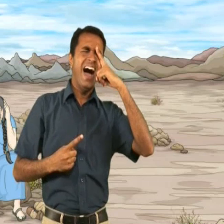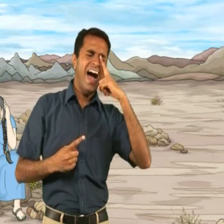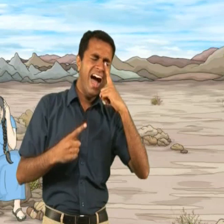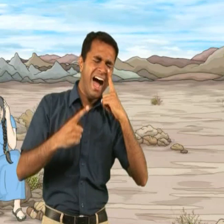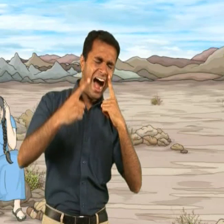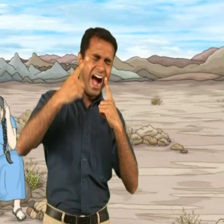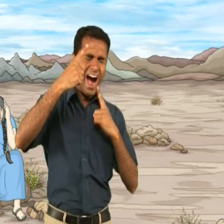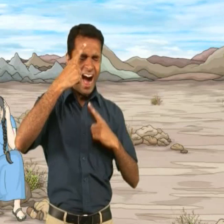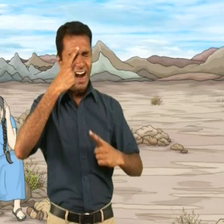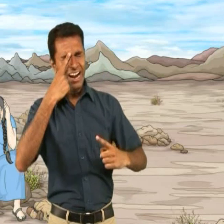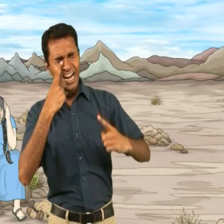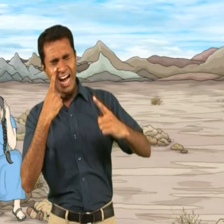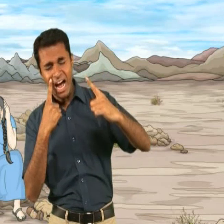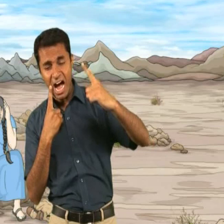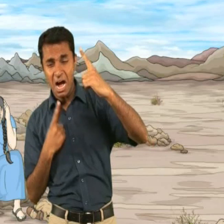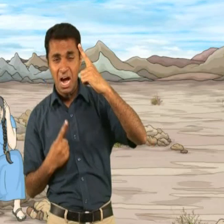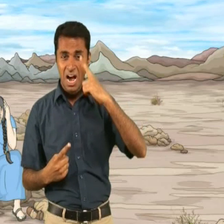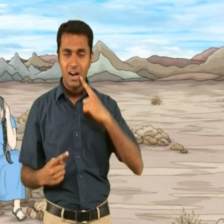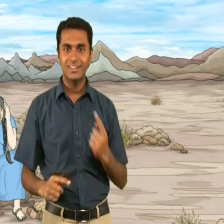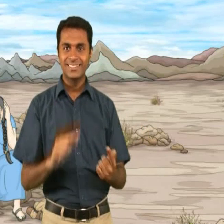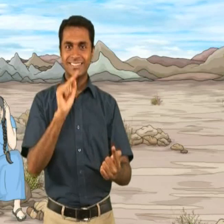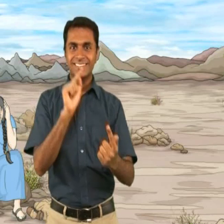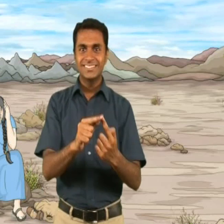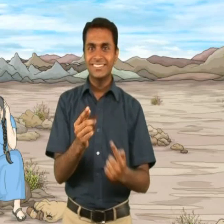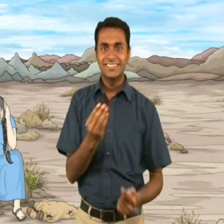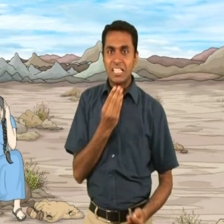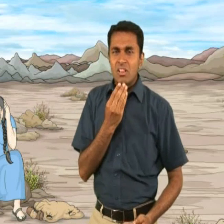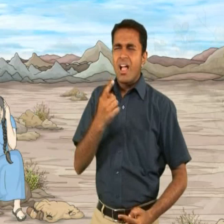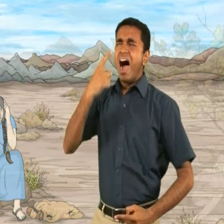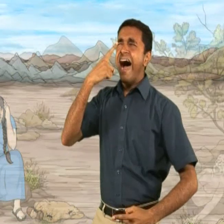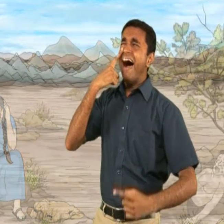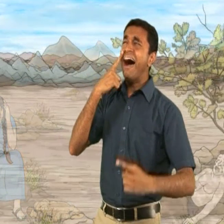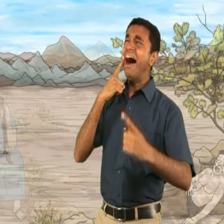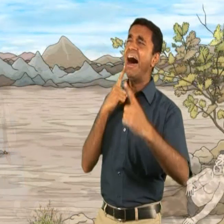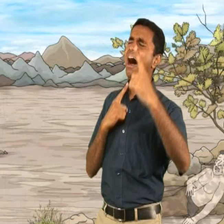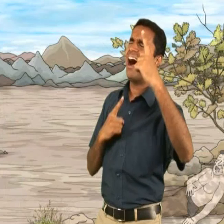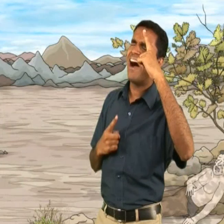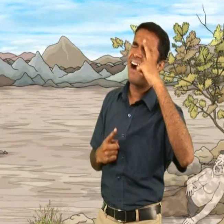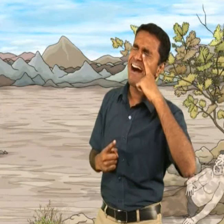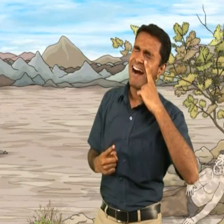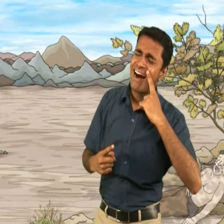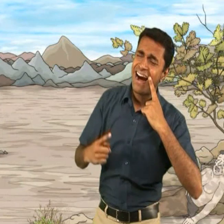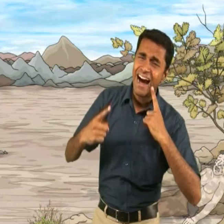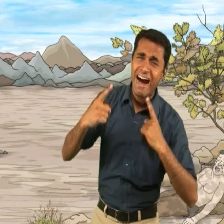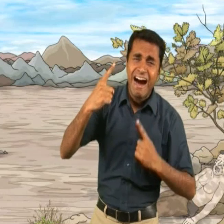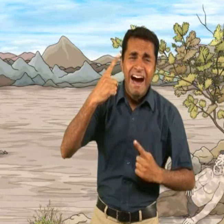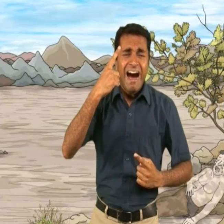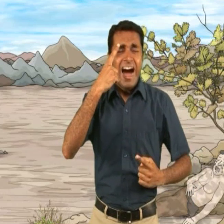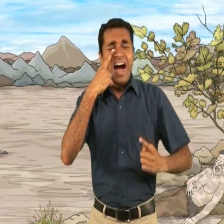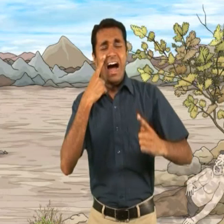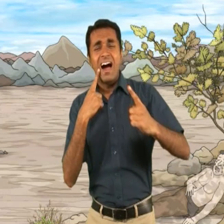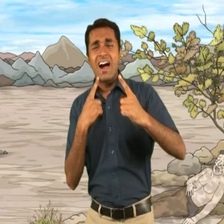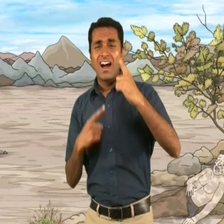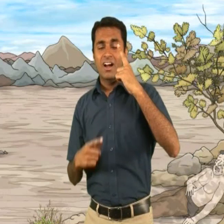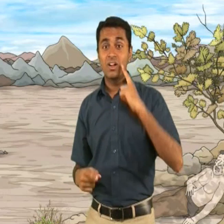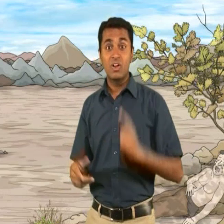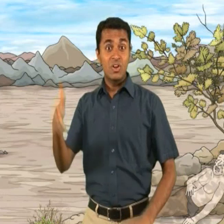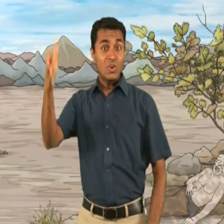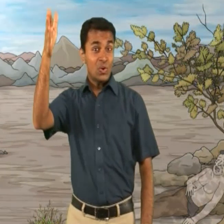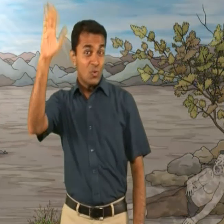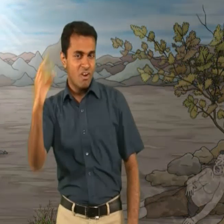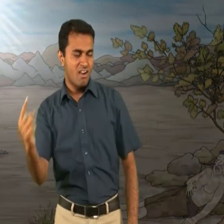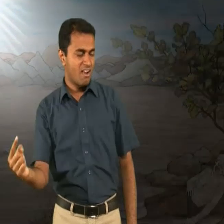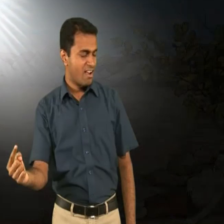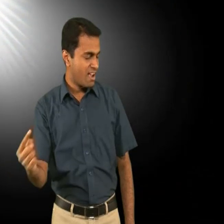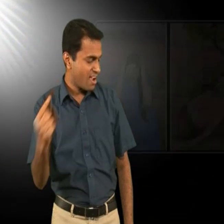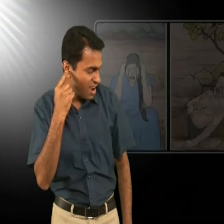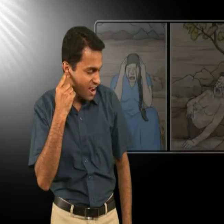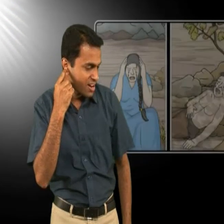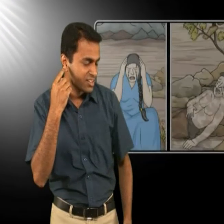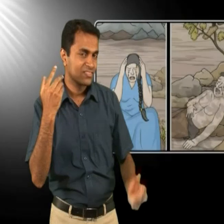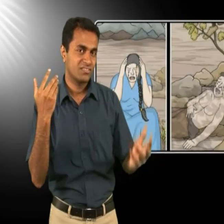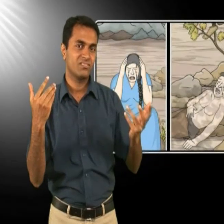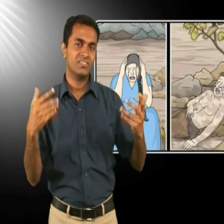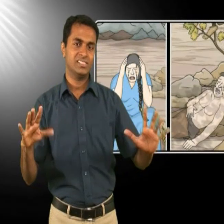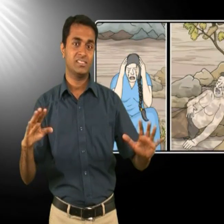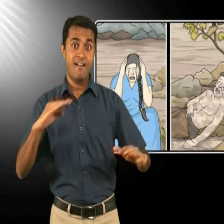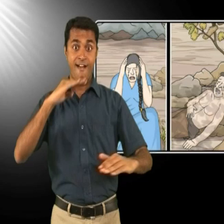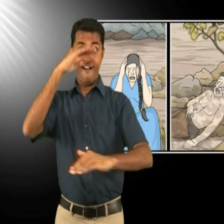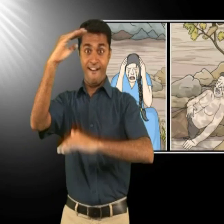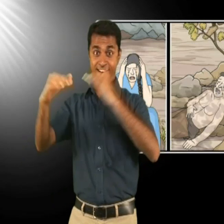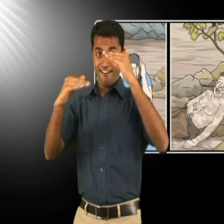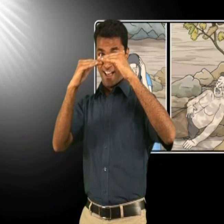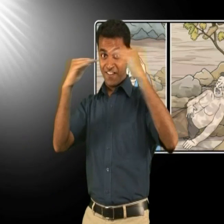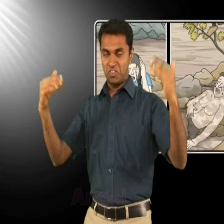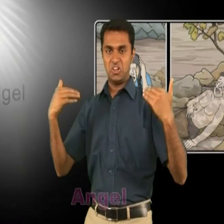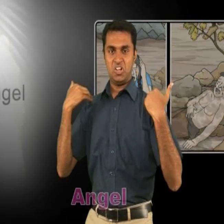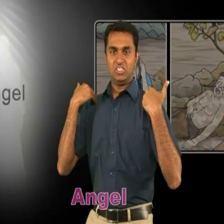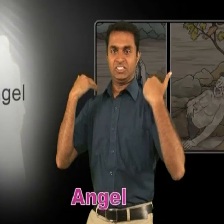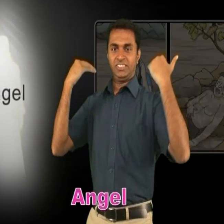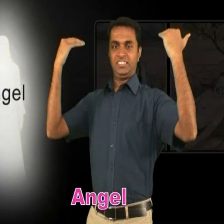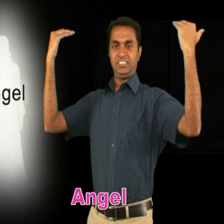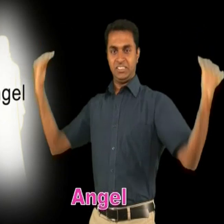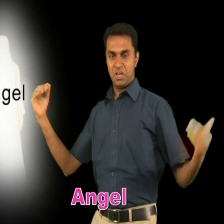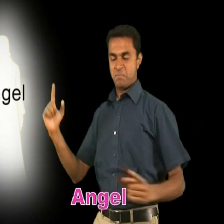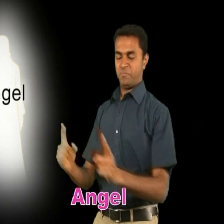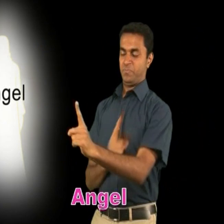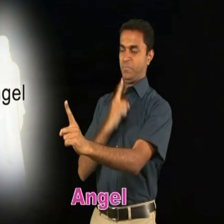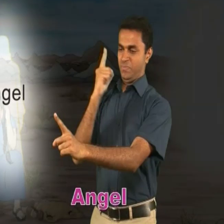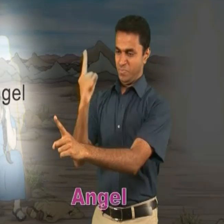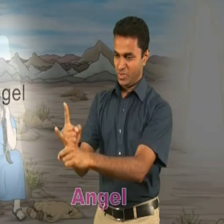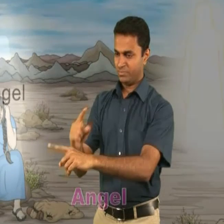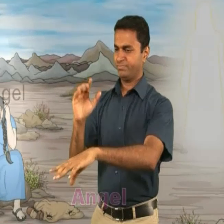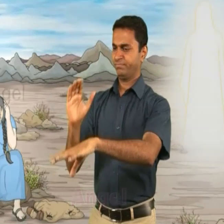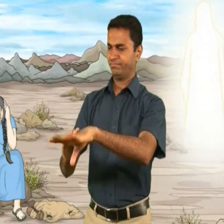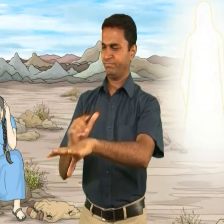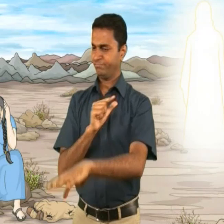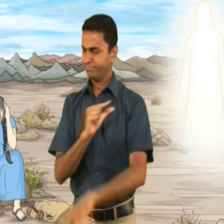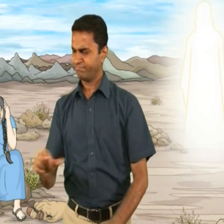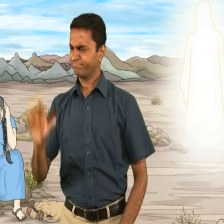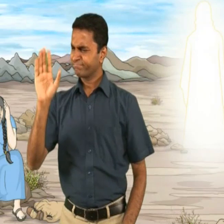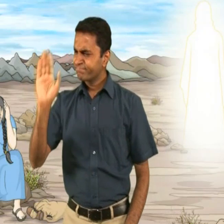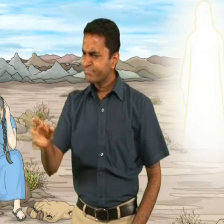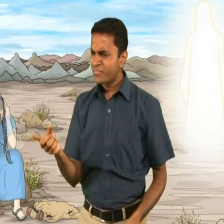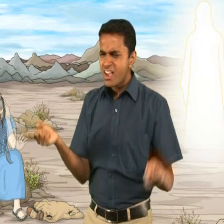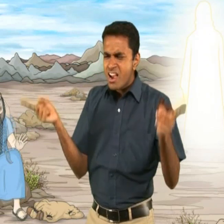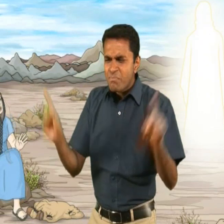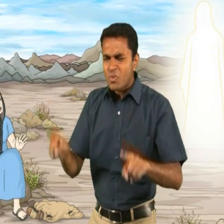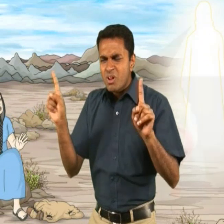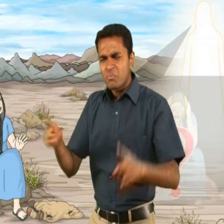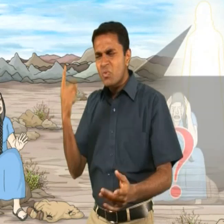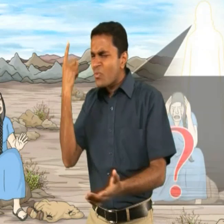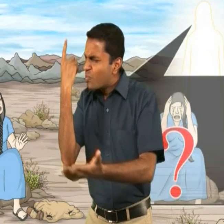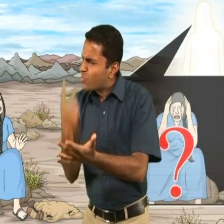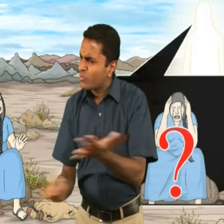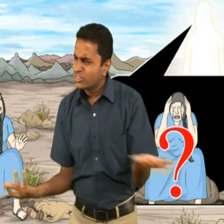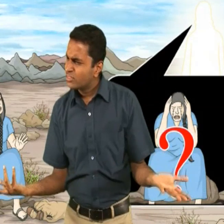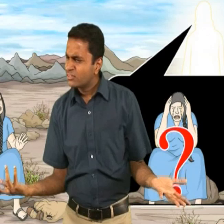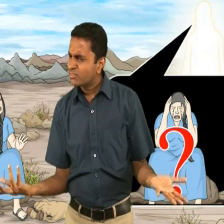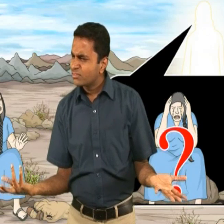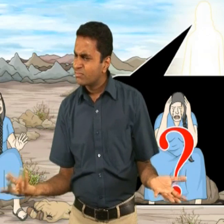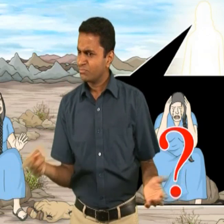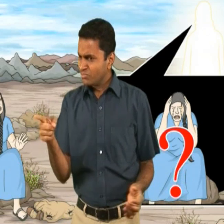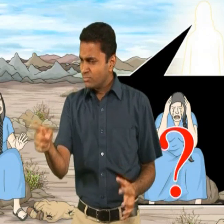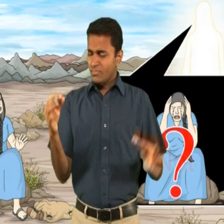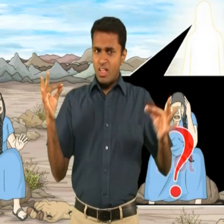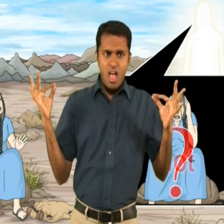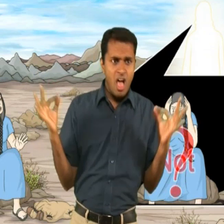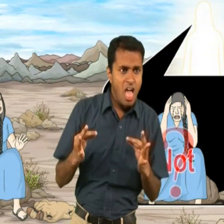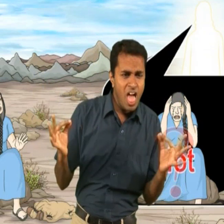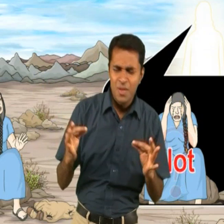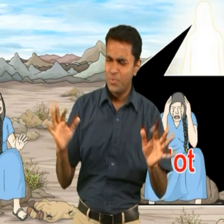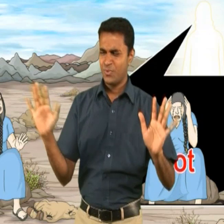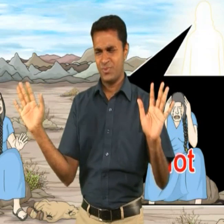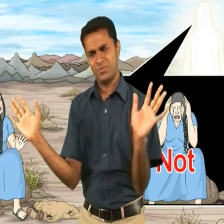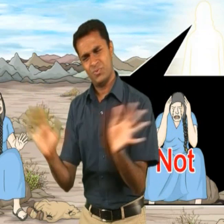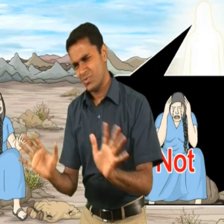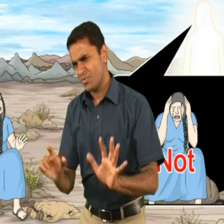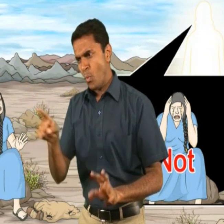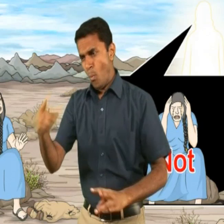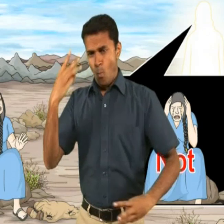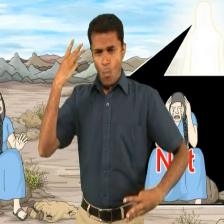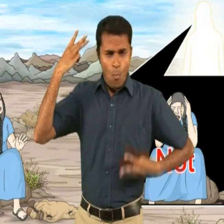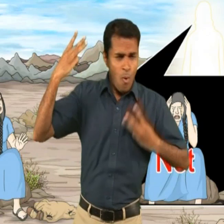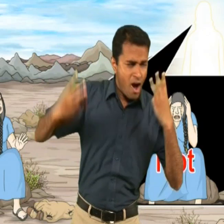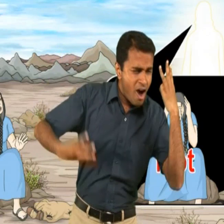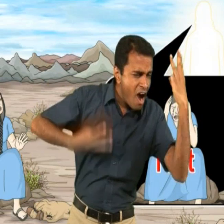And as she sat nearby, she lifted up her voice and wept. Then God heard the voice of the boy, and the angel of God called to Hagar from heaven, “What is wrong, Hagar?